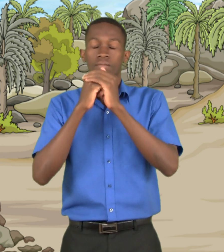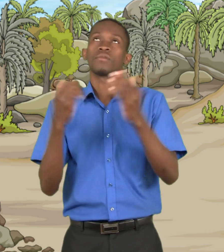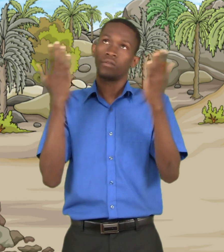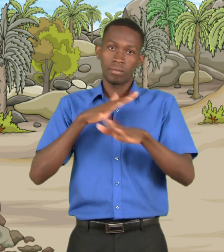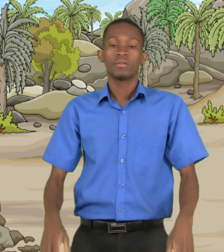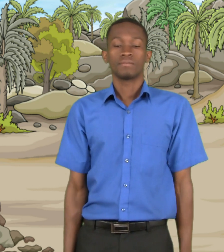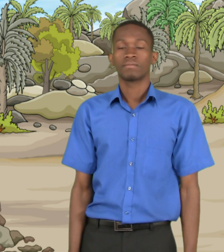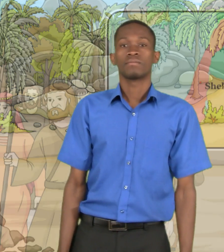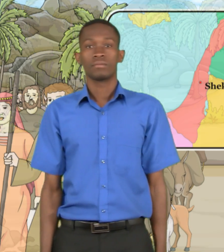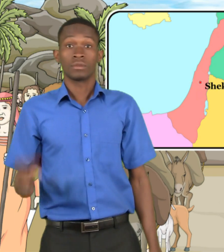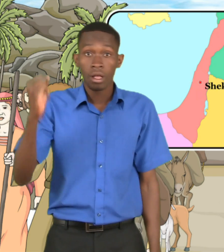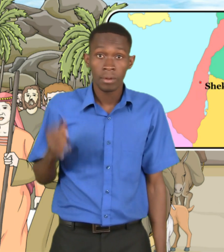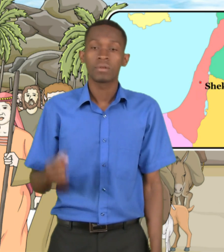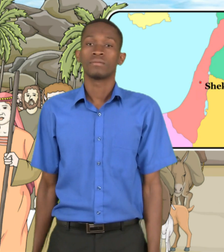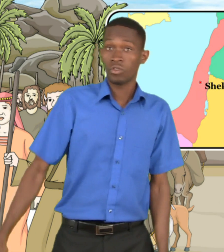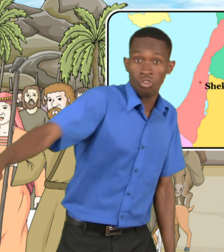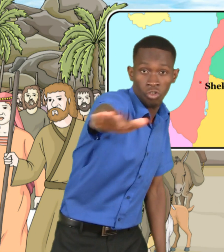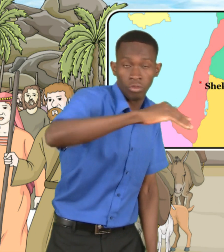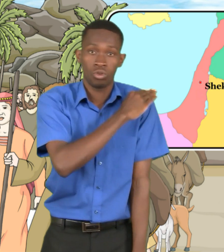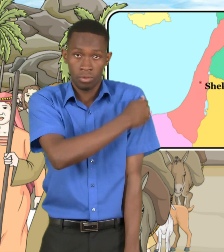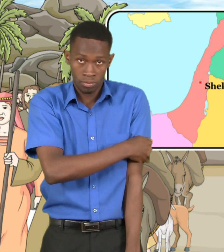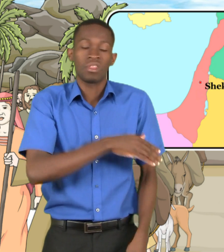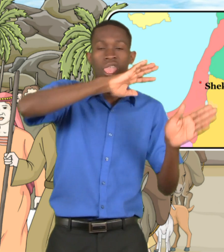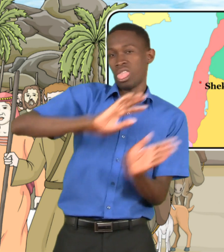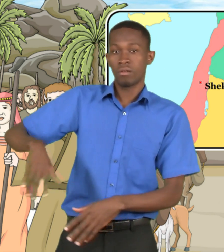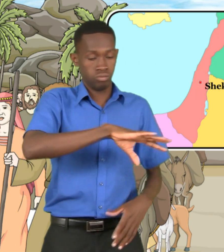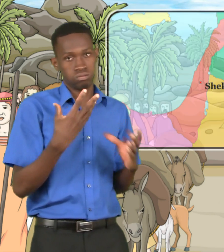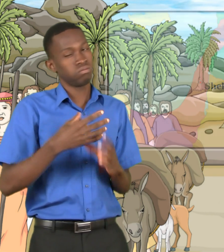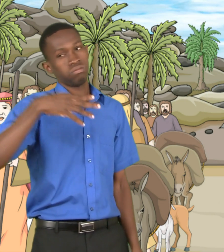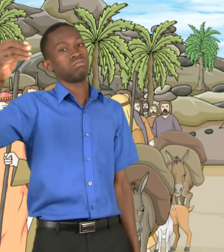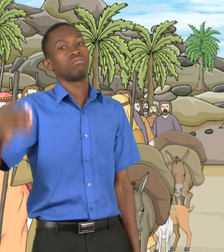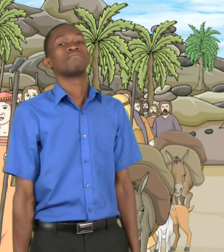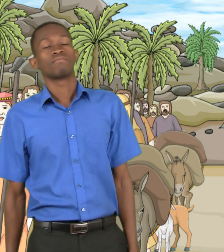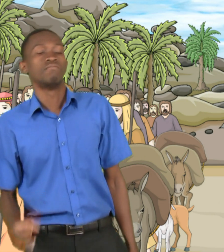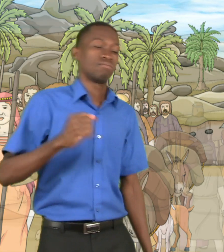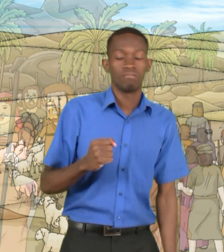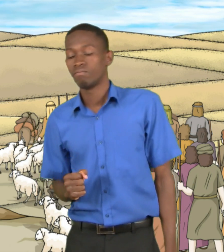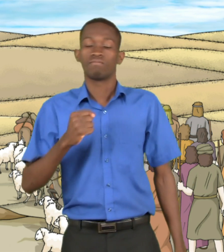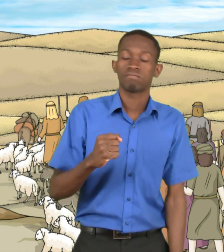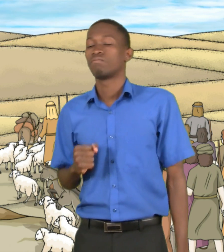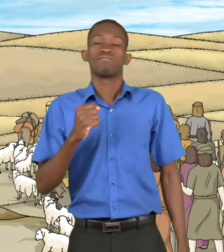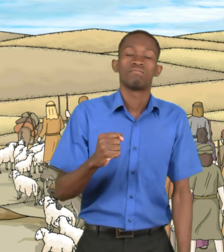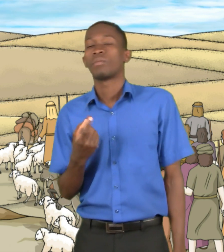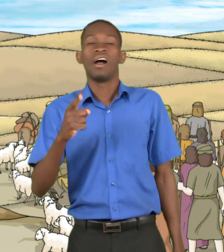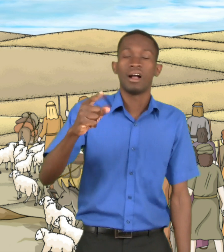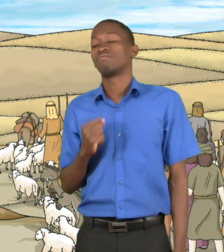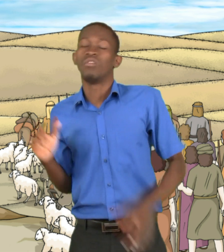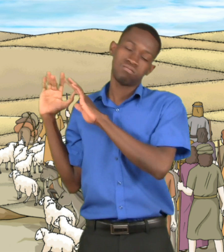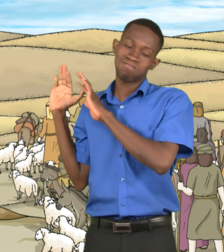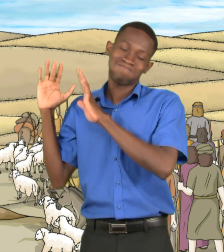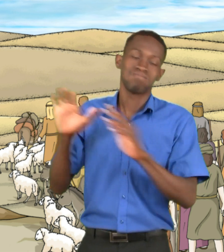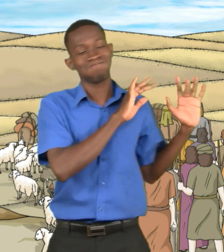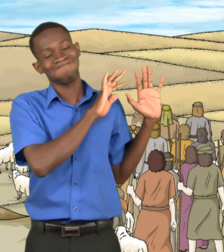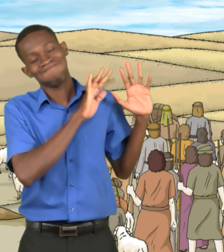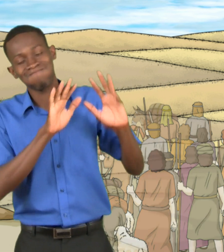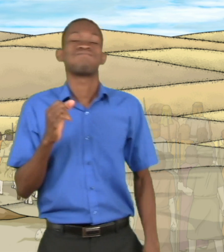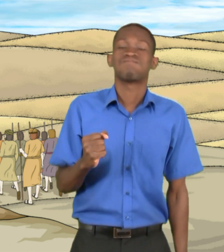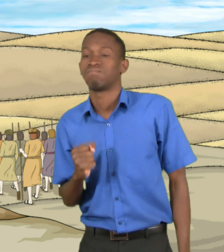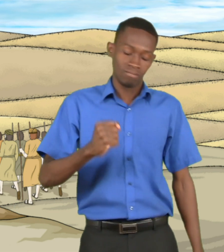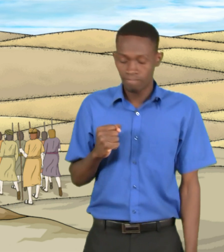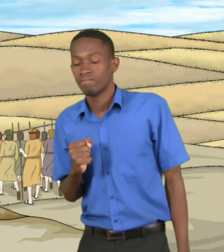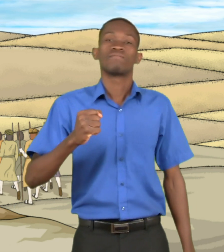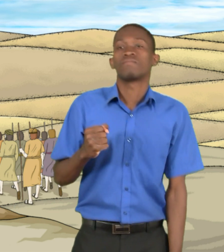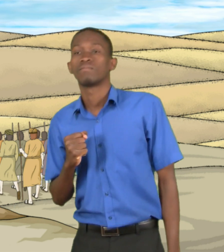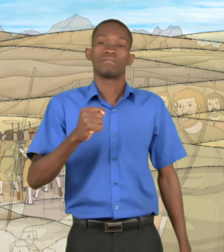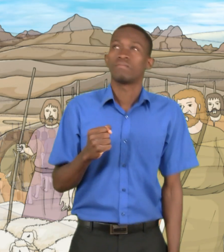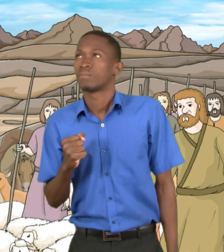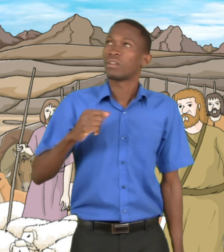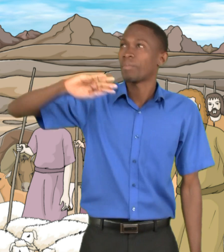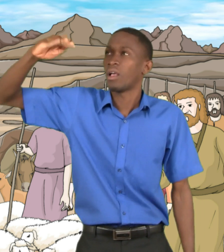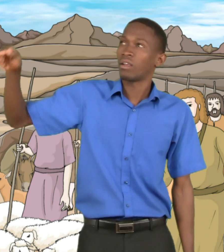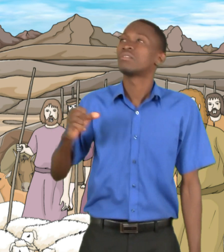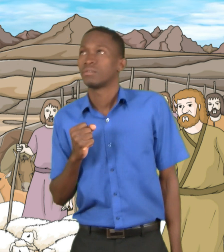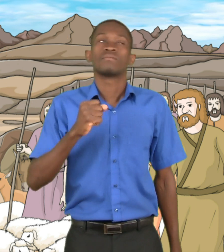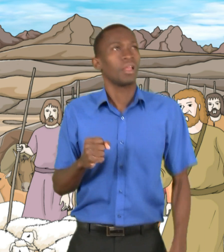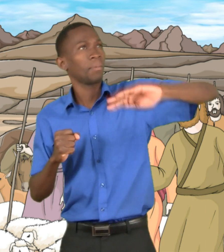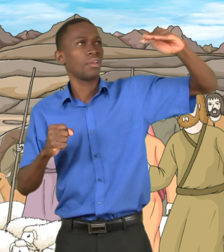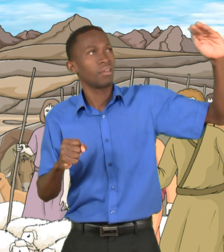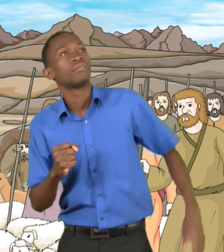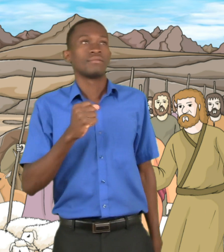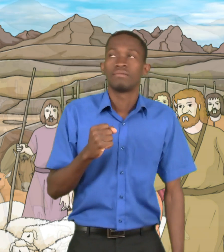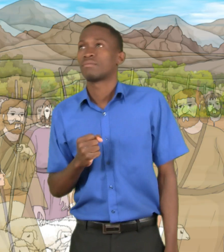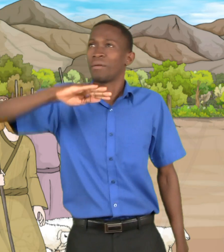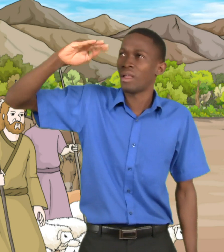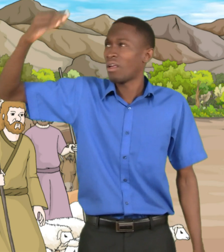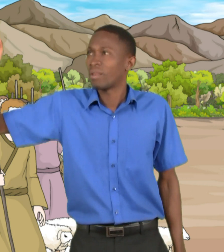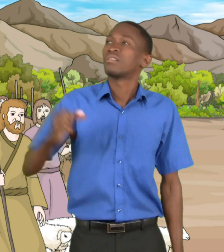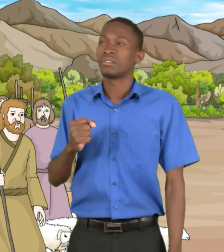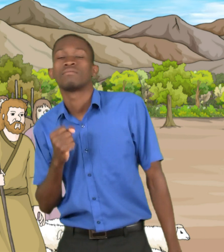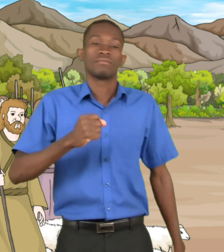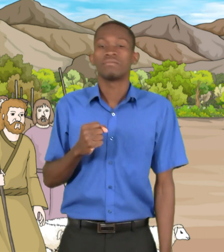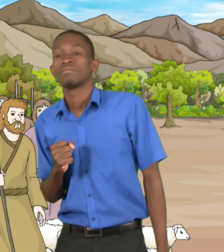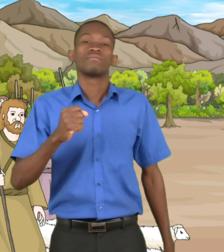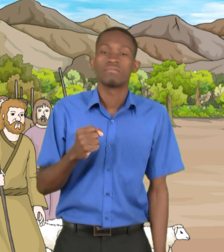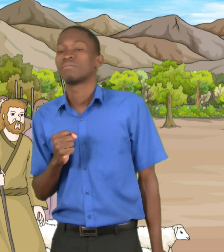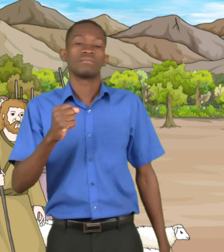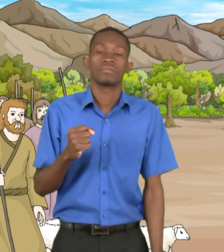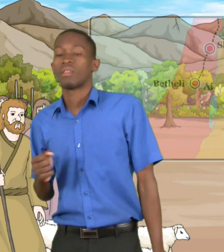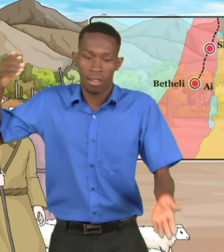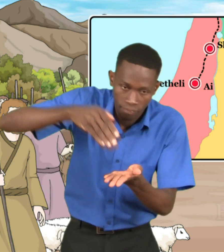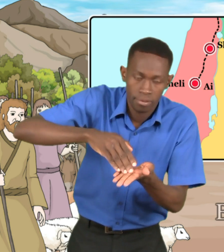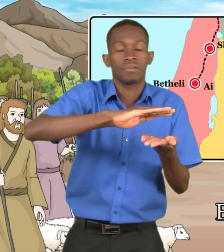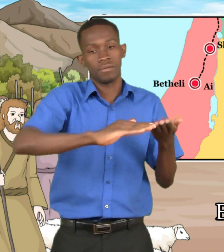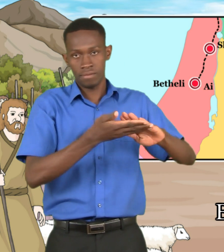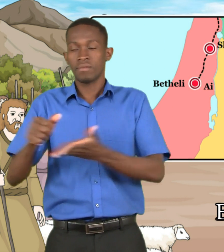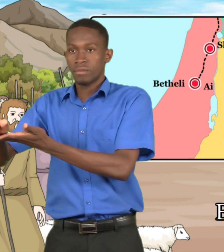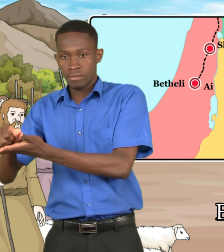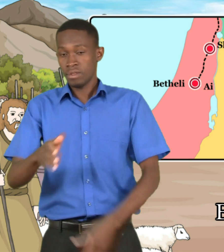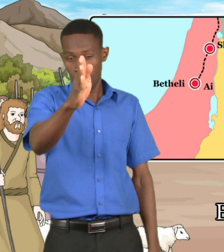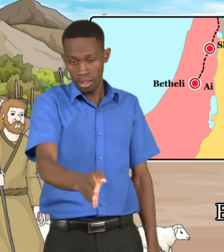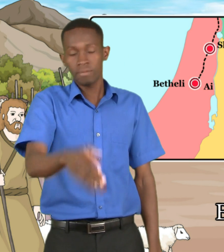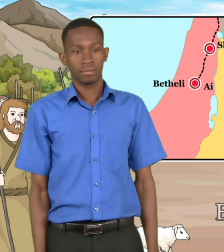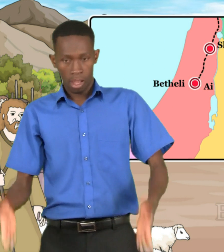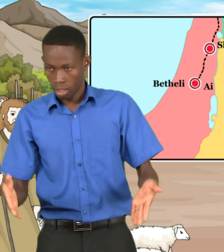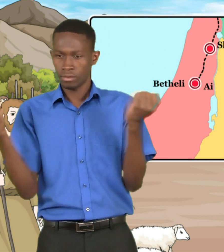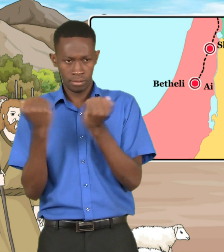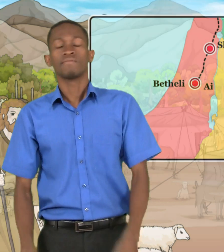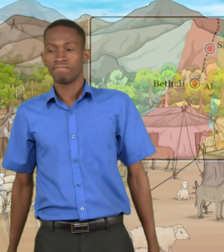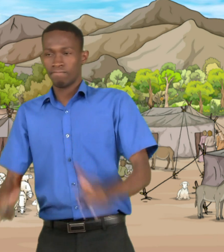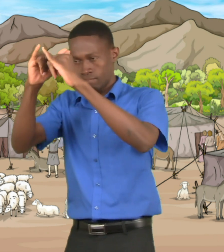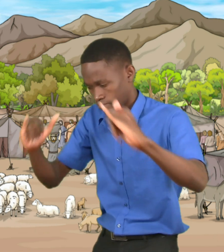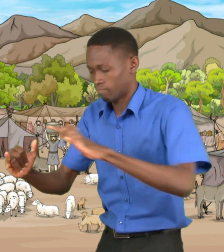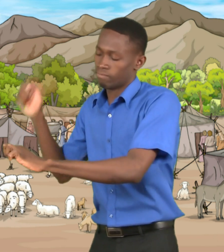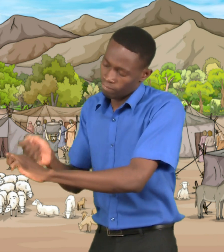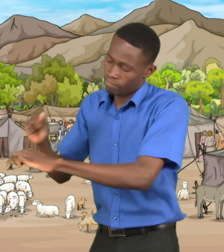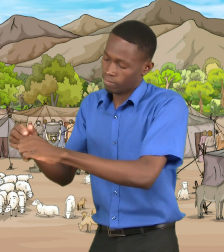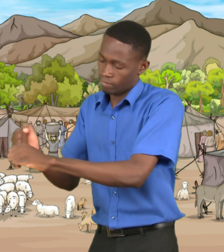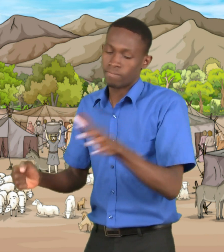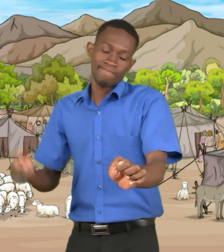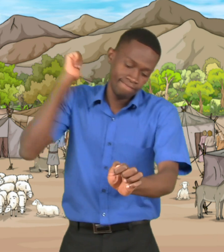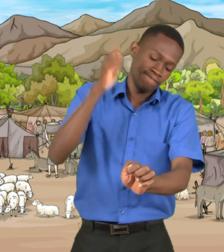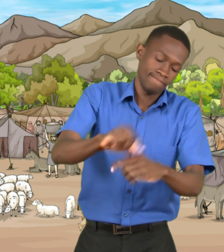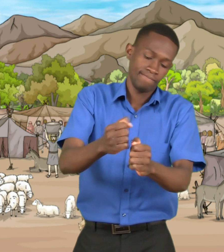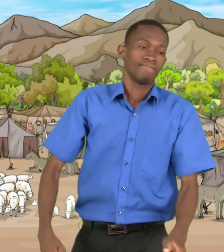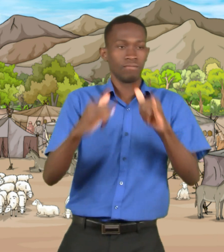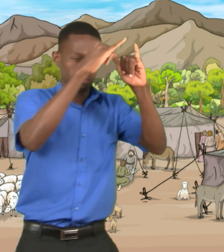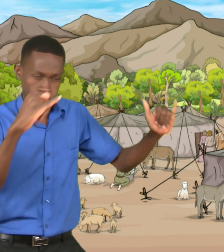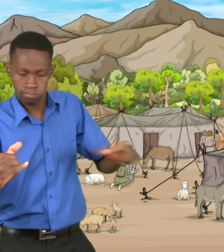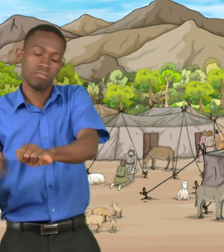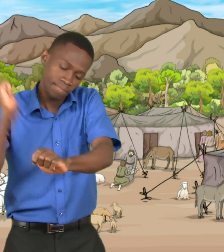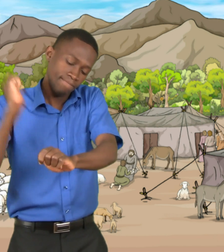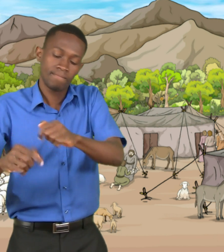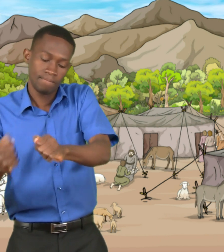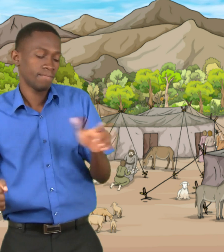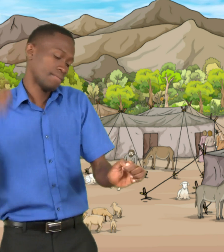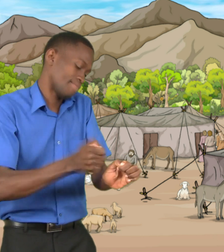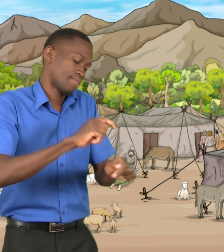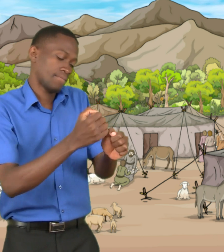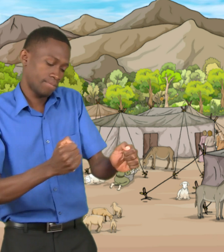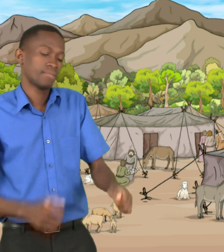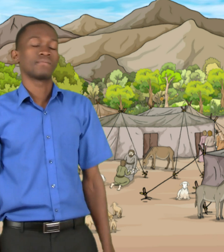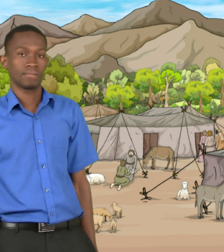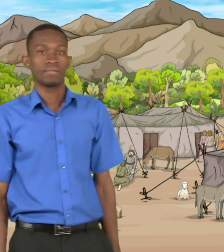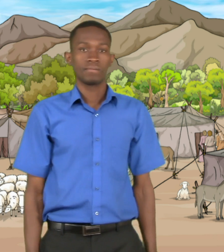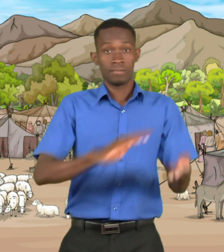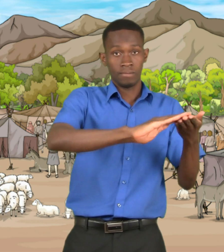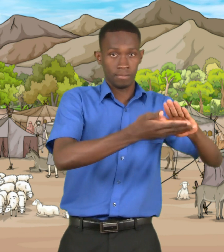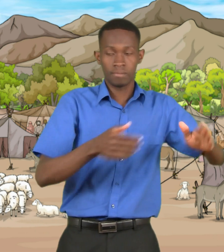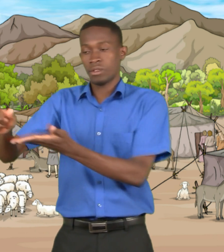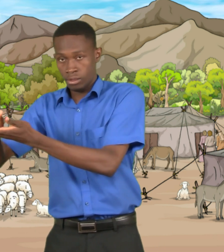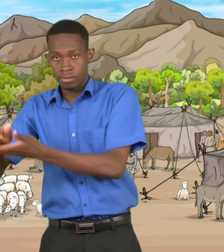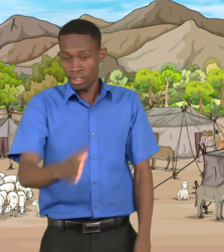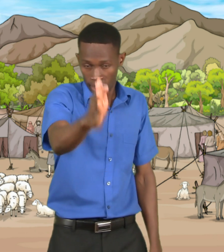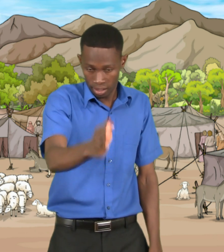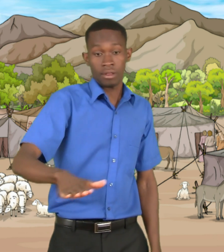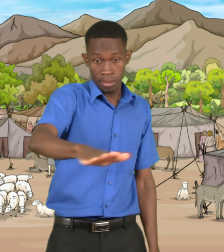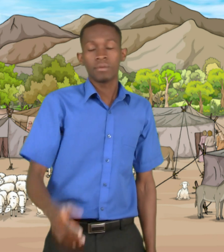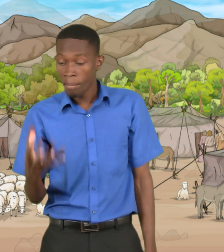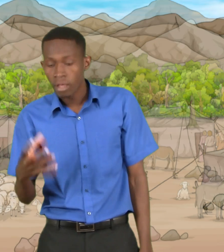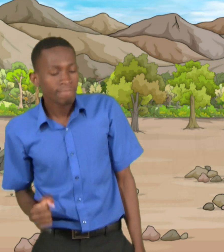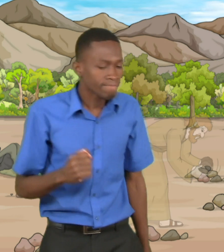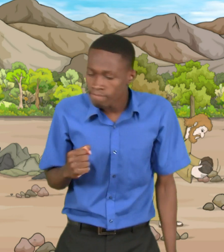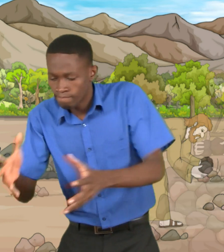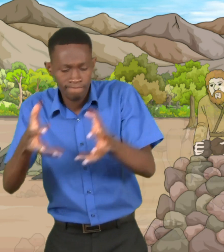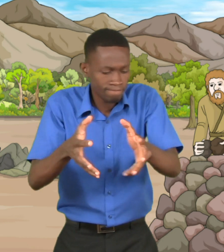From there Abram moved on to the hill country east of Bethel and pitched his tent, with Bethel to the west and Ai to the east.